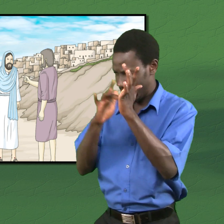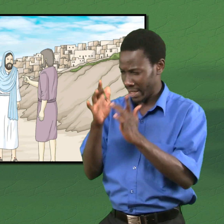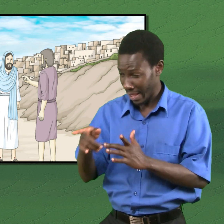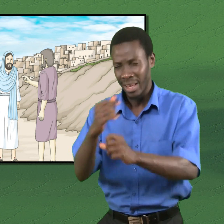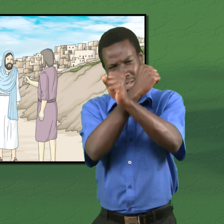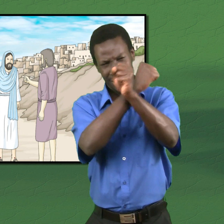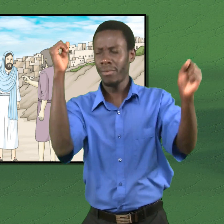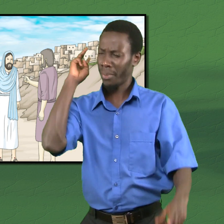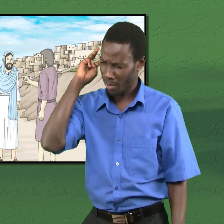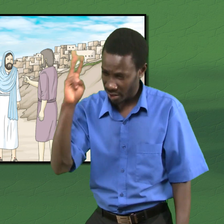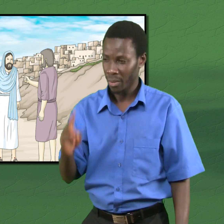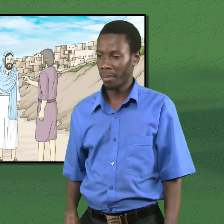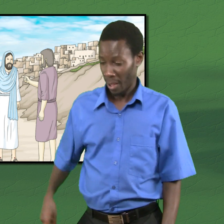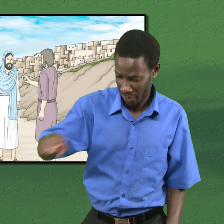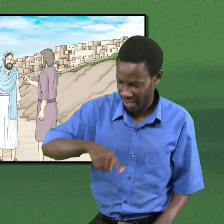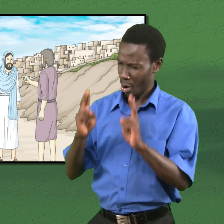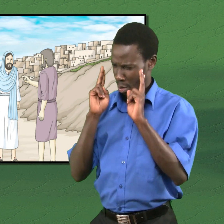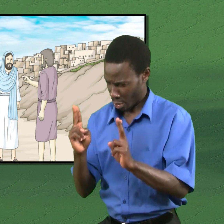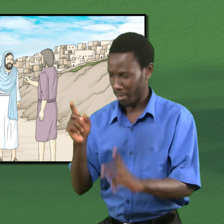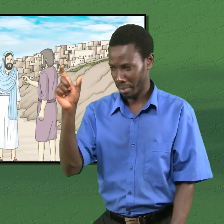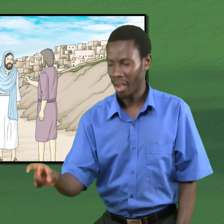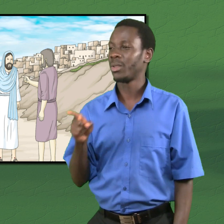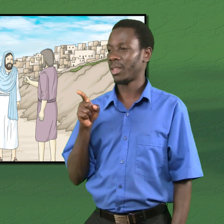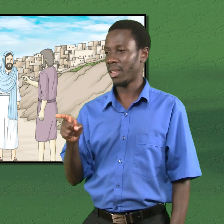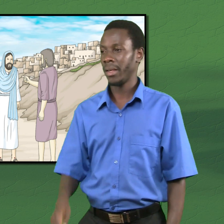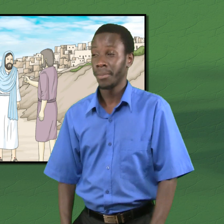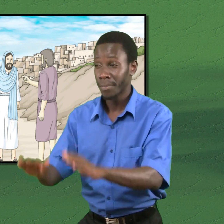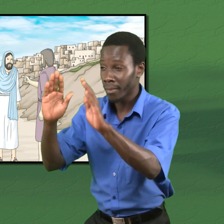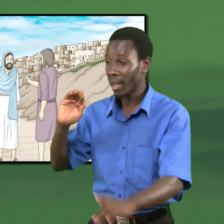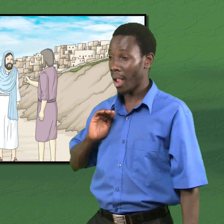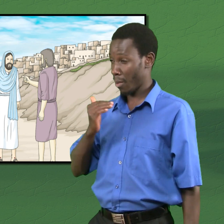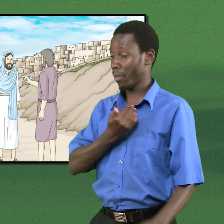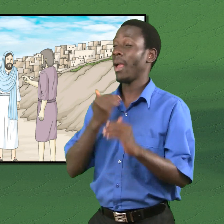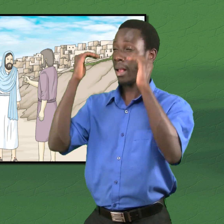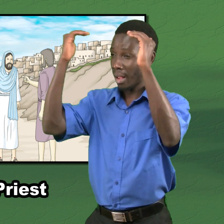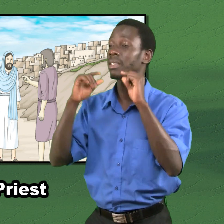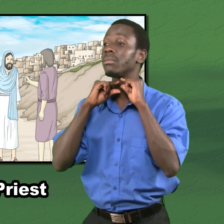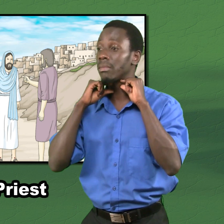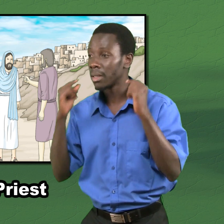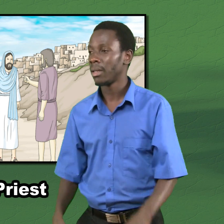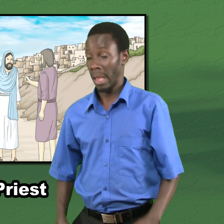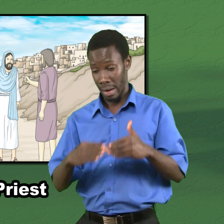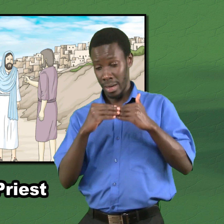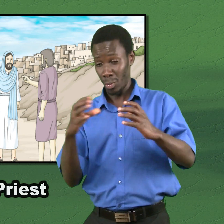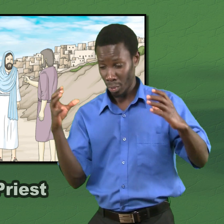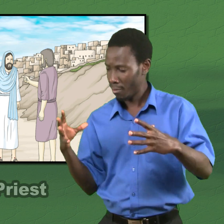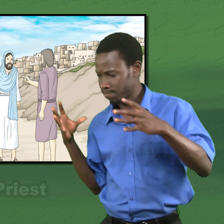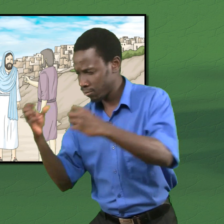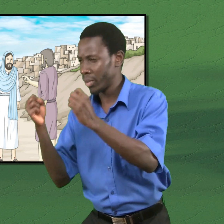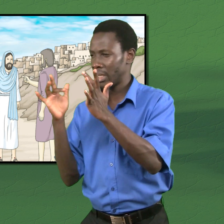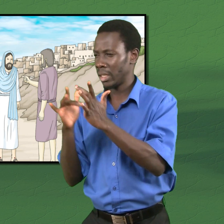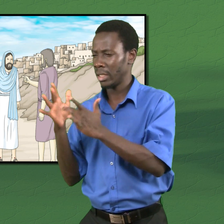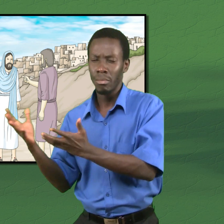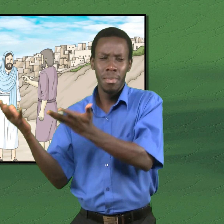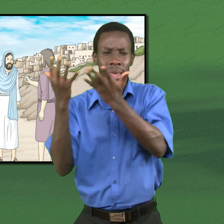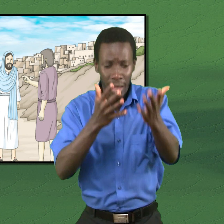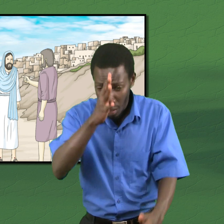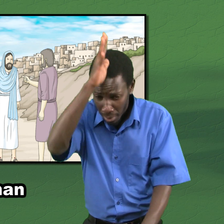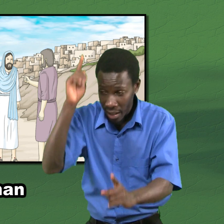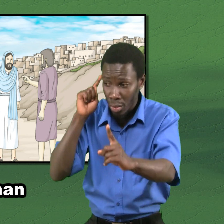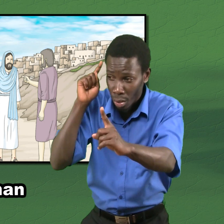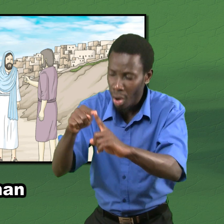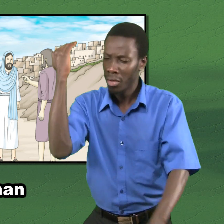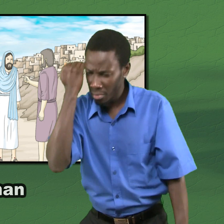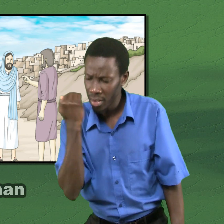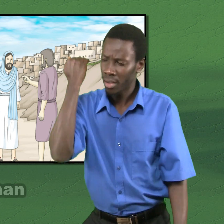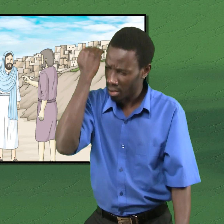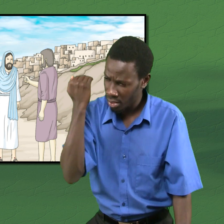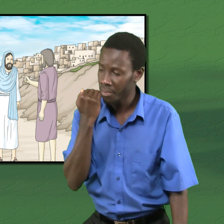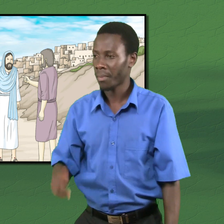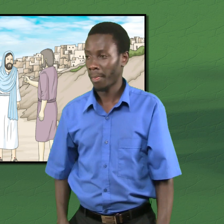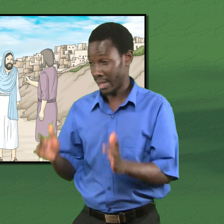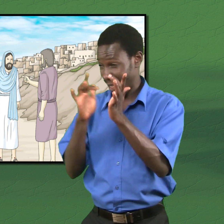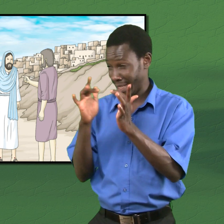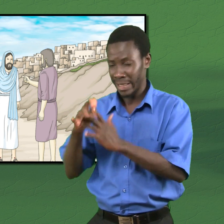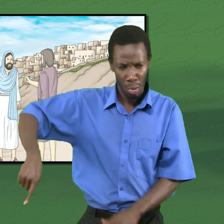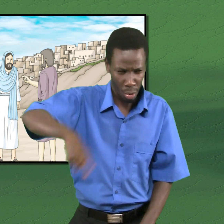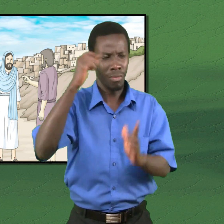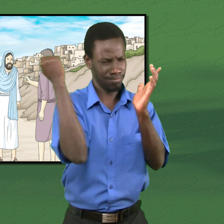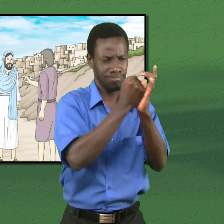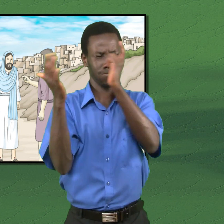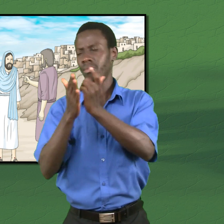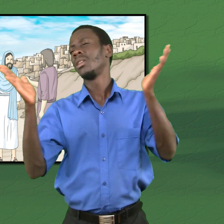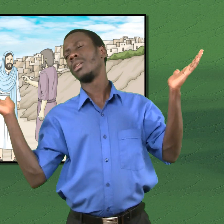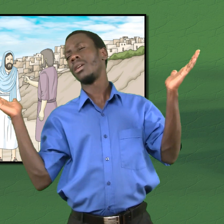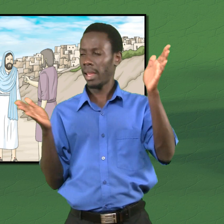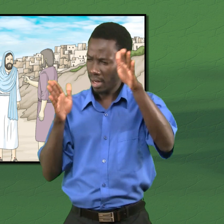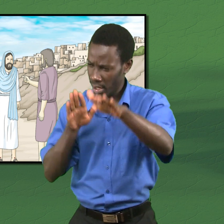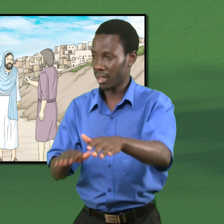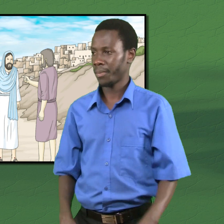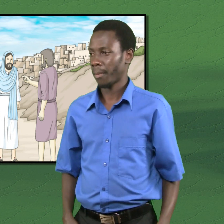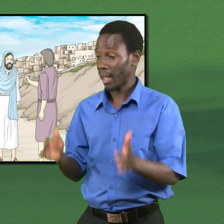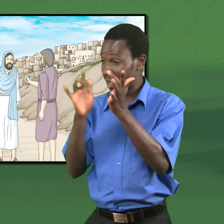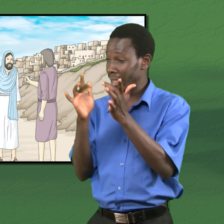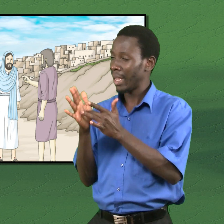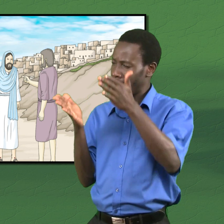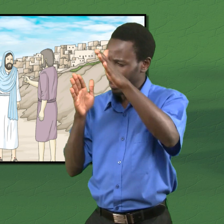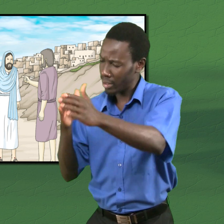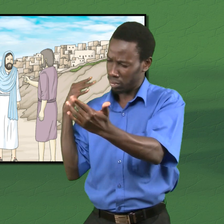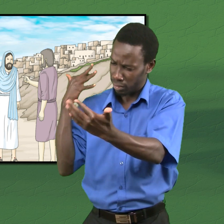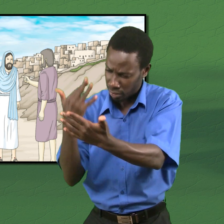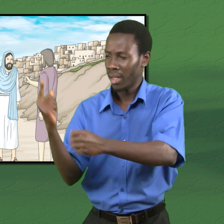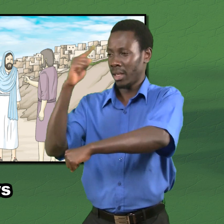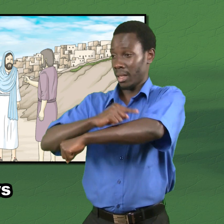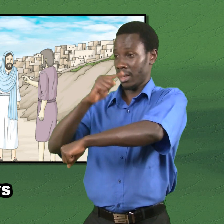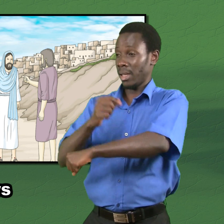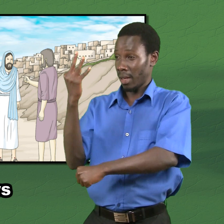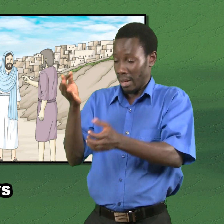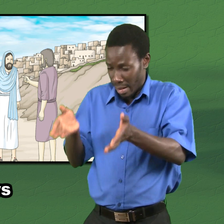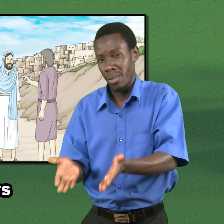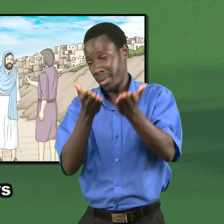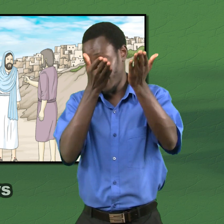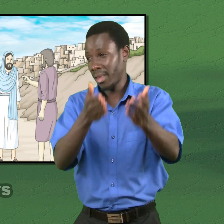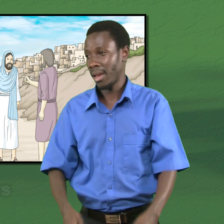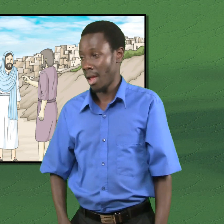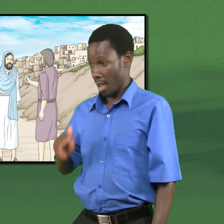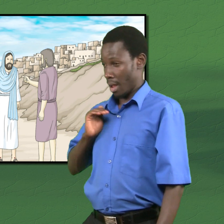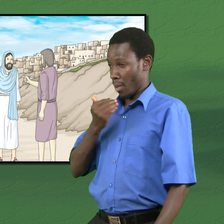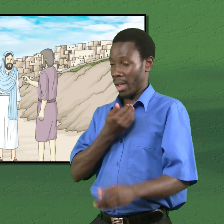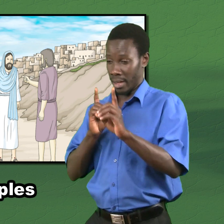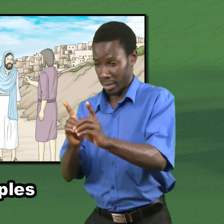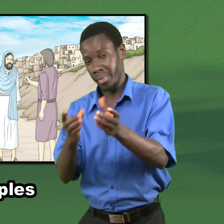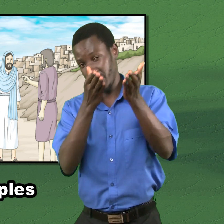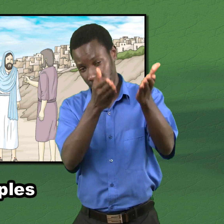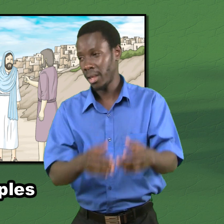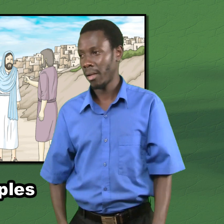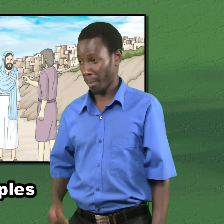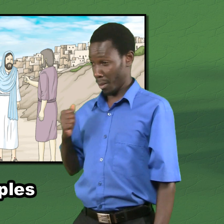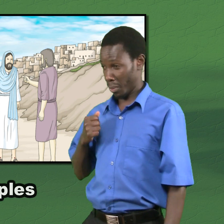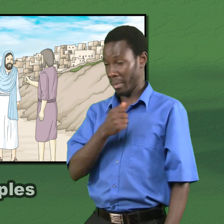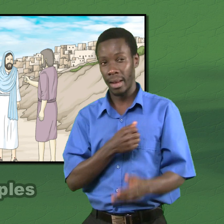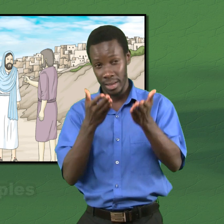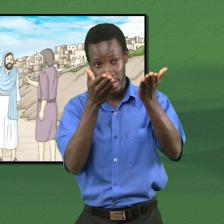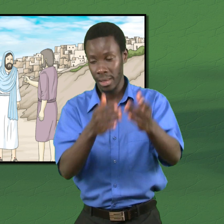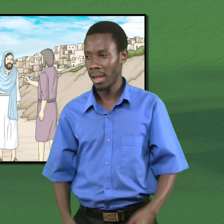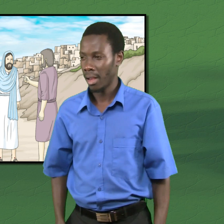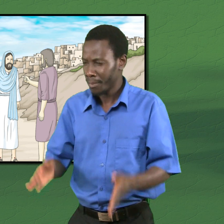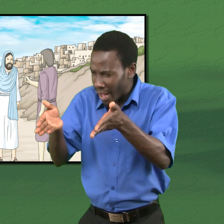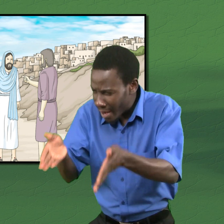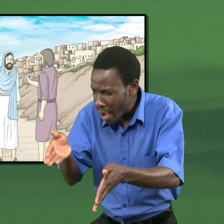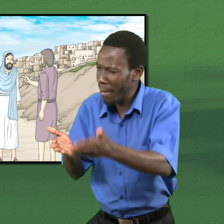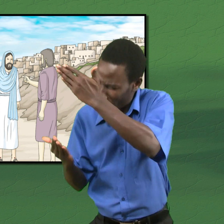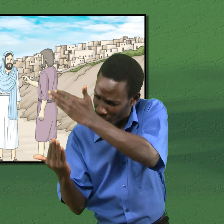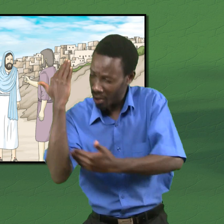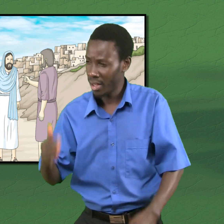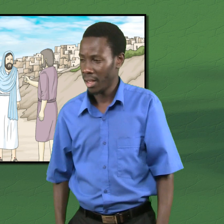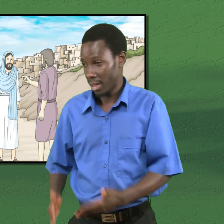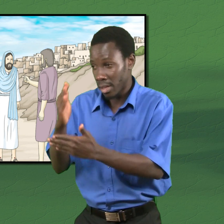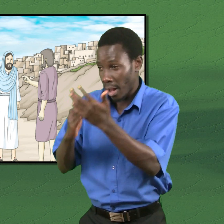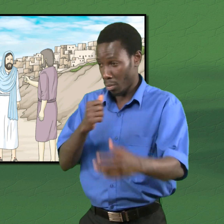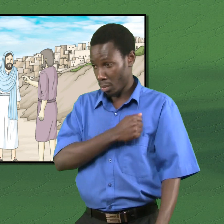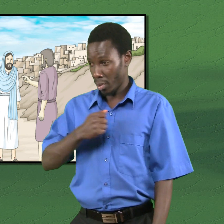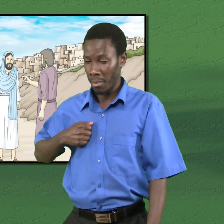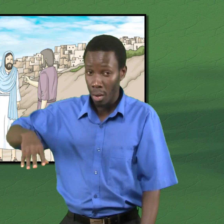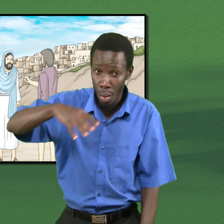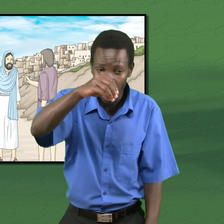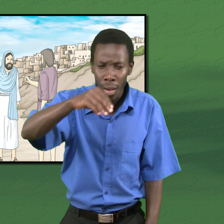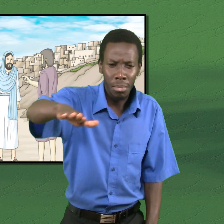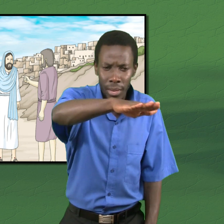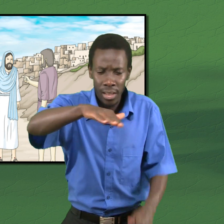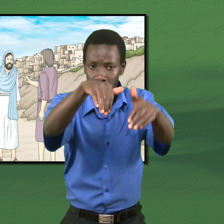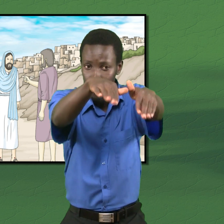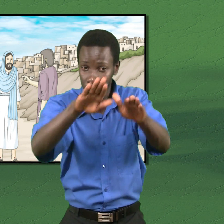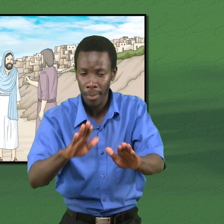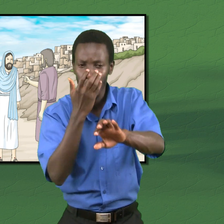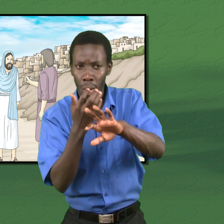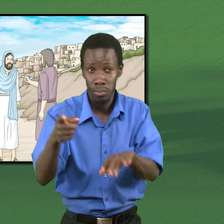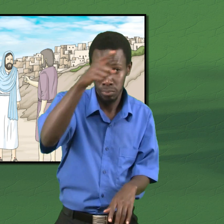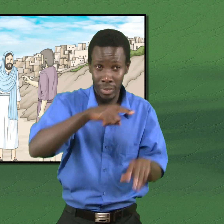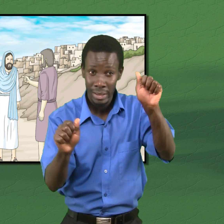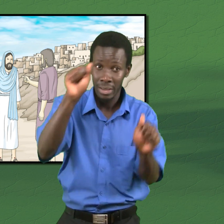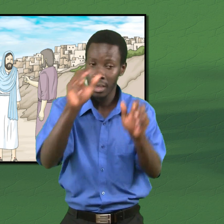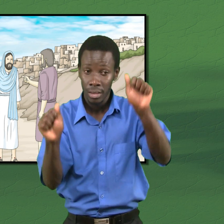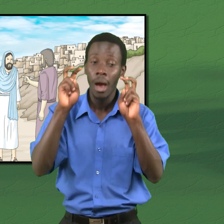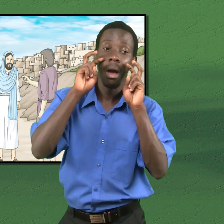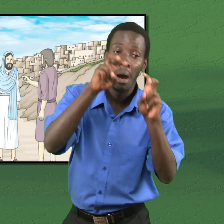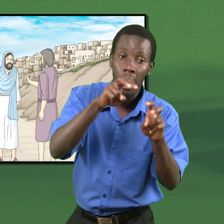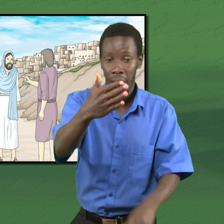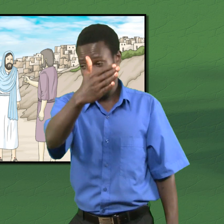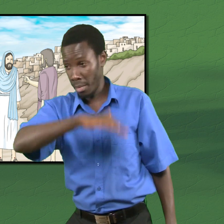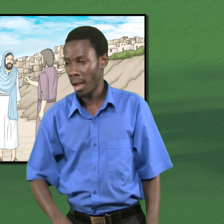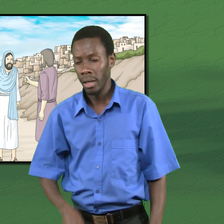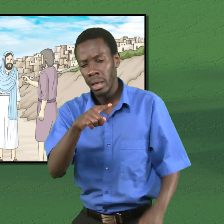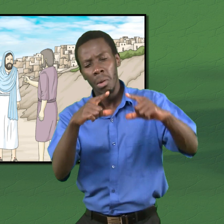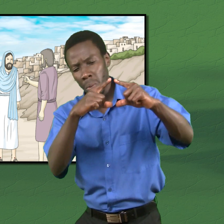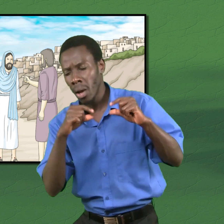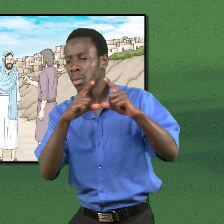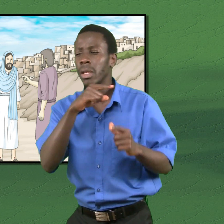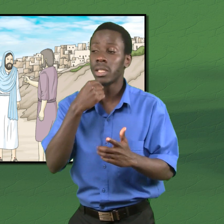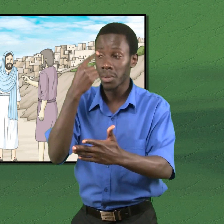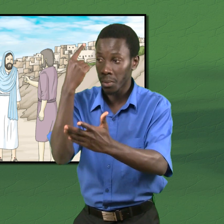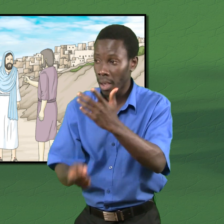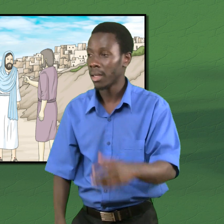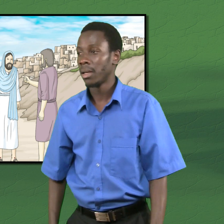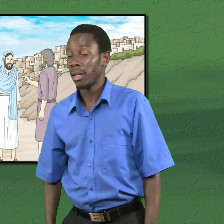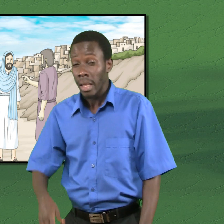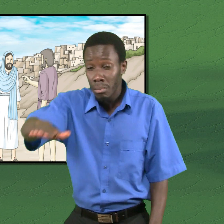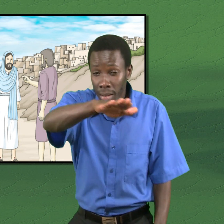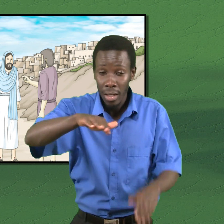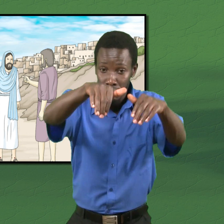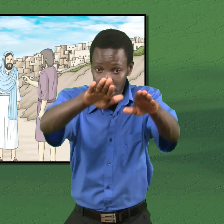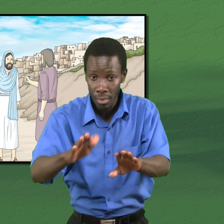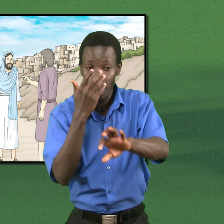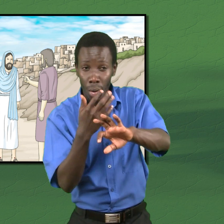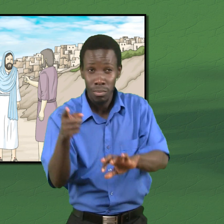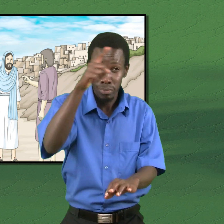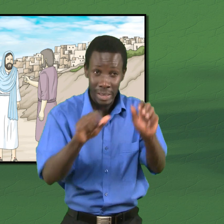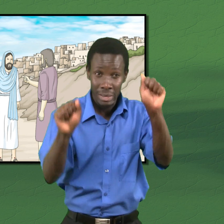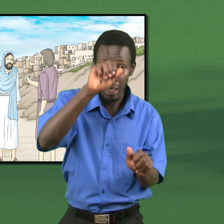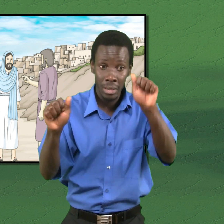And besides all this, it is the third day since these things took place. Furthermore, some of our women astounded us. They were at the tomb early this morning, but they did not find His body.